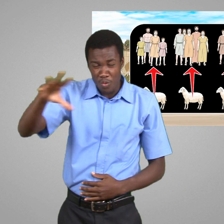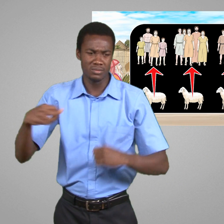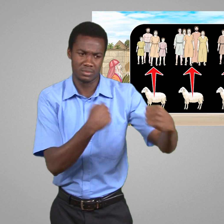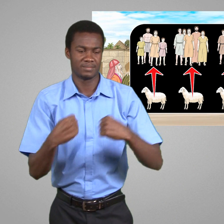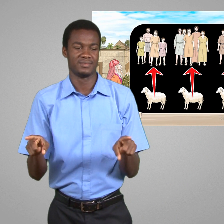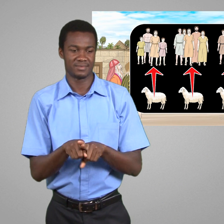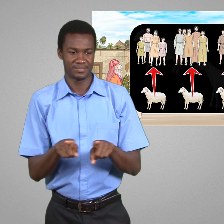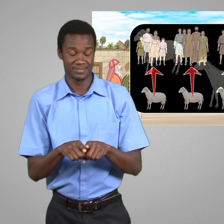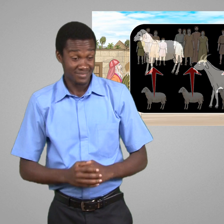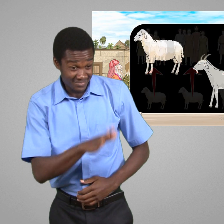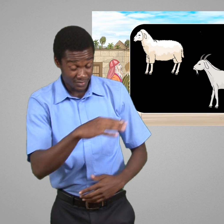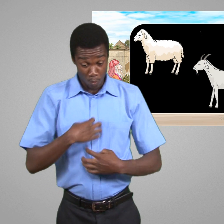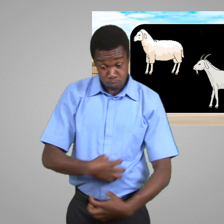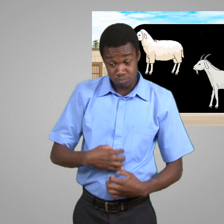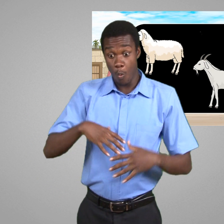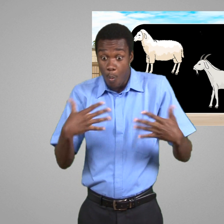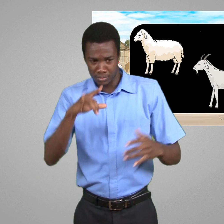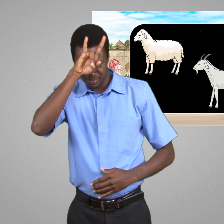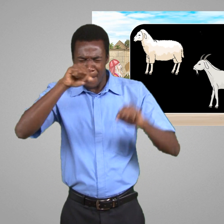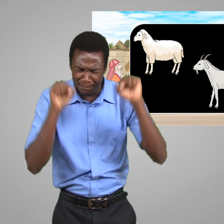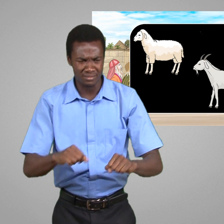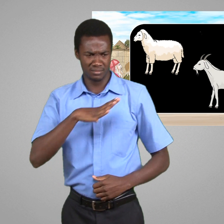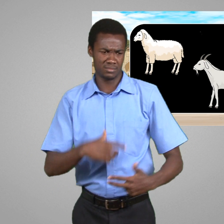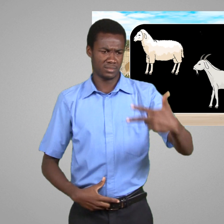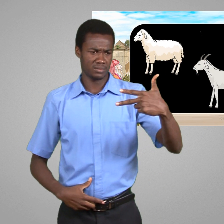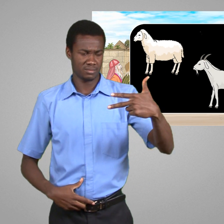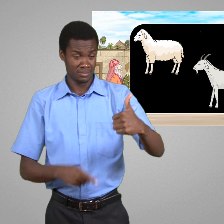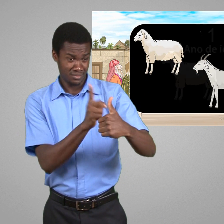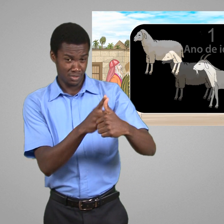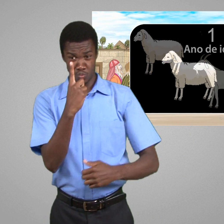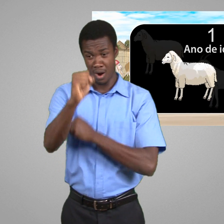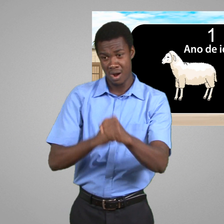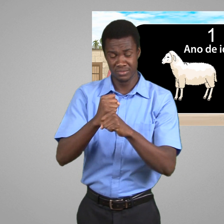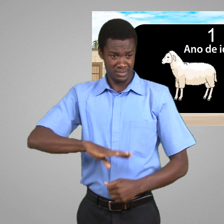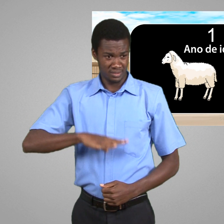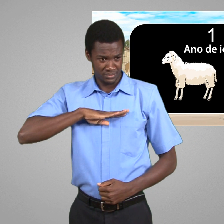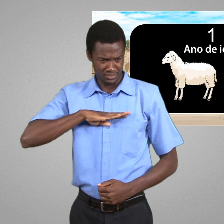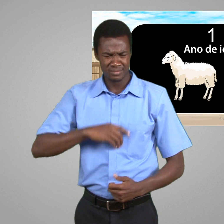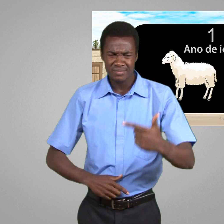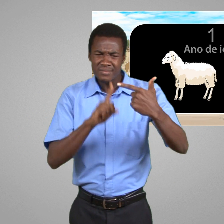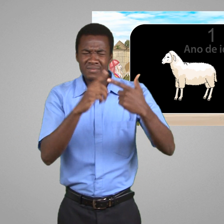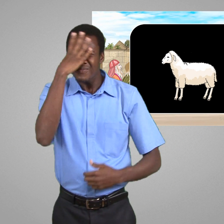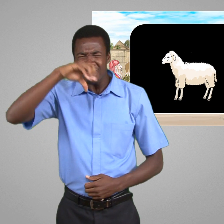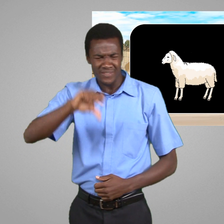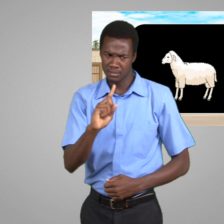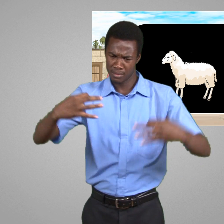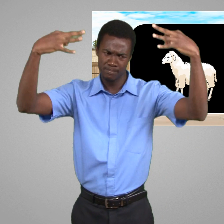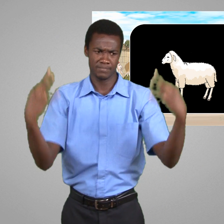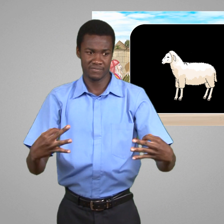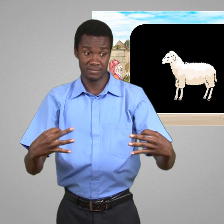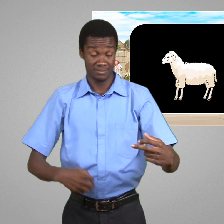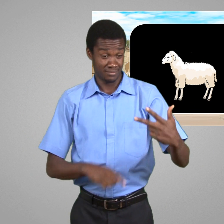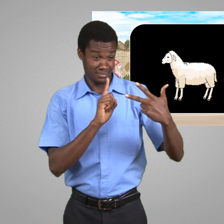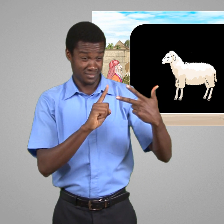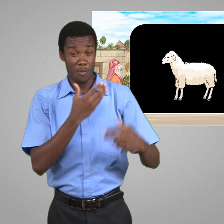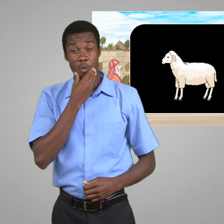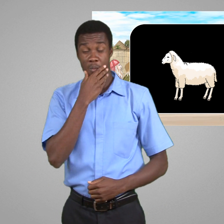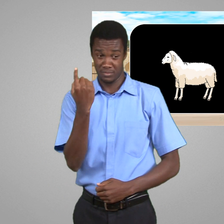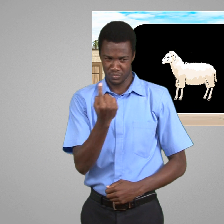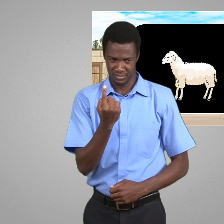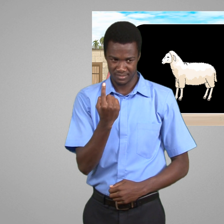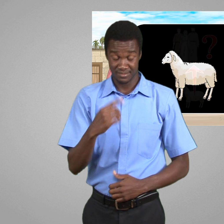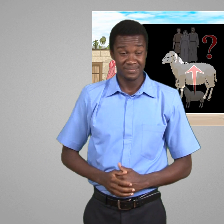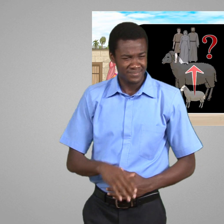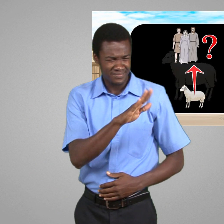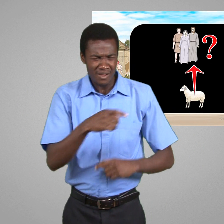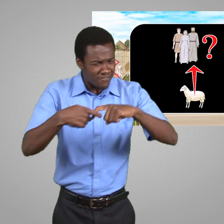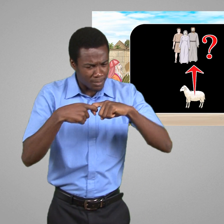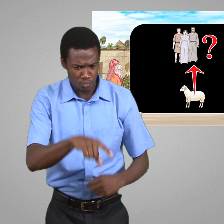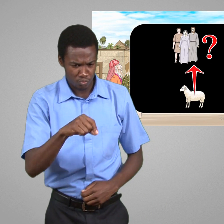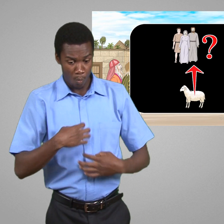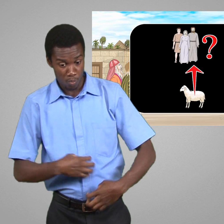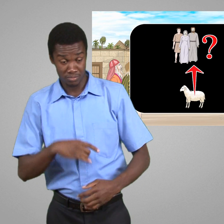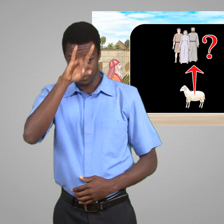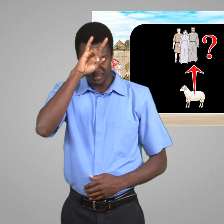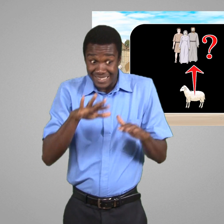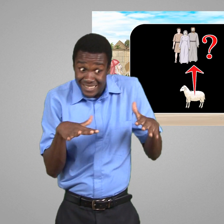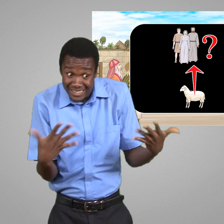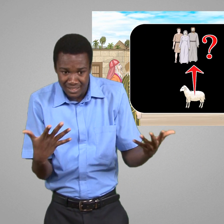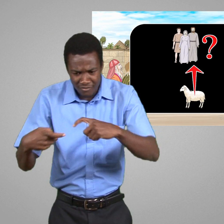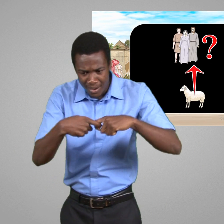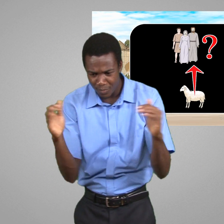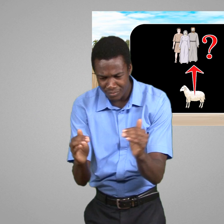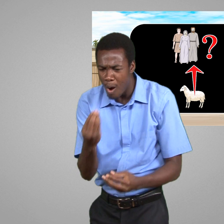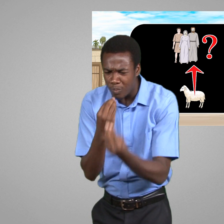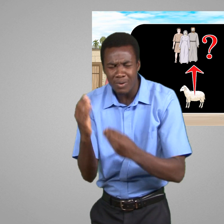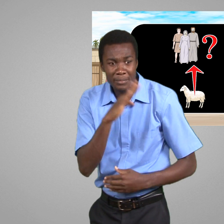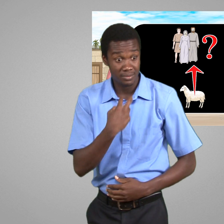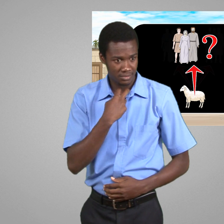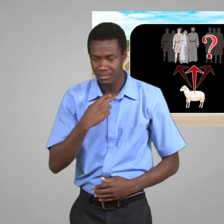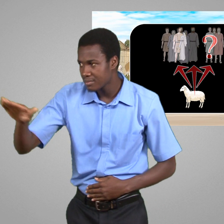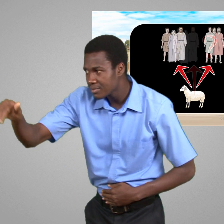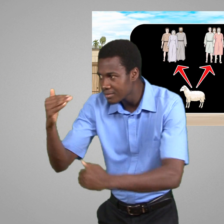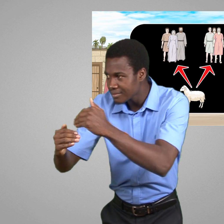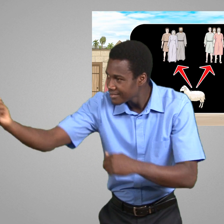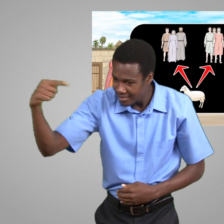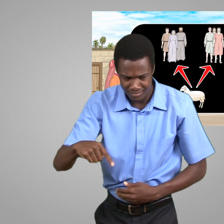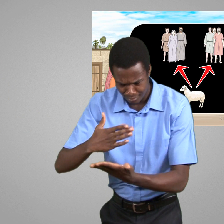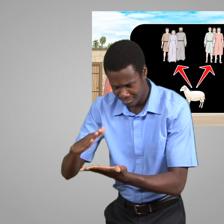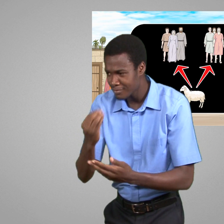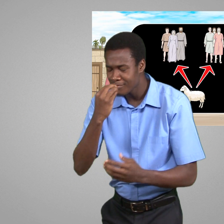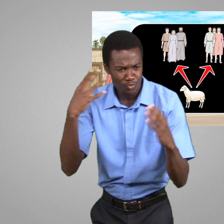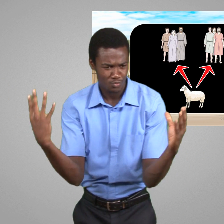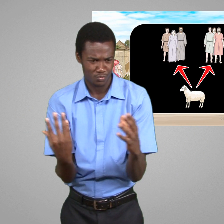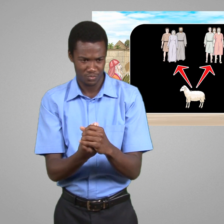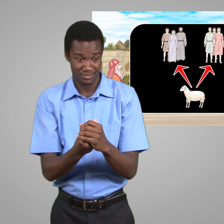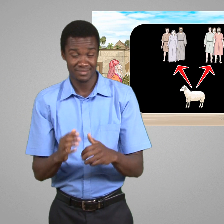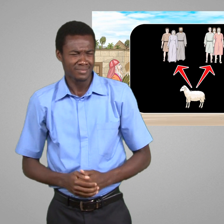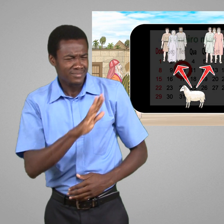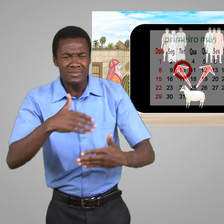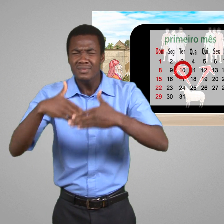If the household is too small for a whole lamb, they are to share with the nearest neighbor based on the number of people, and apportion the lamb accordingly.